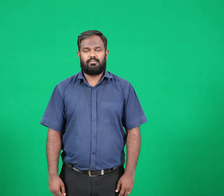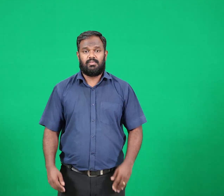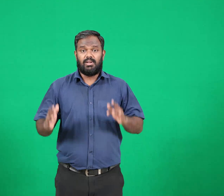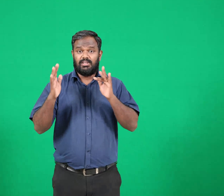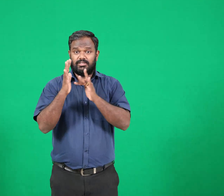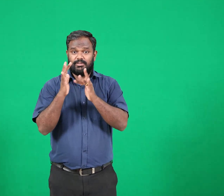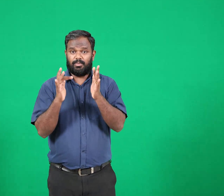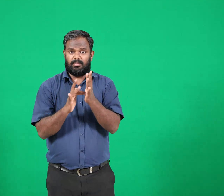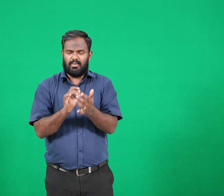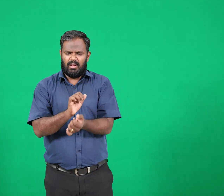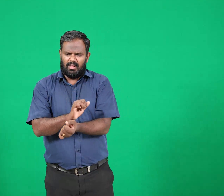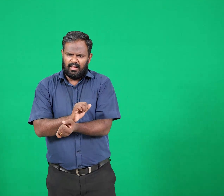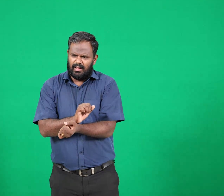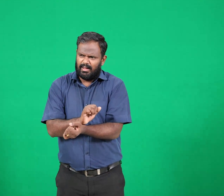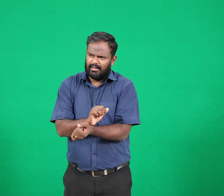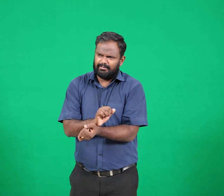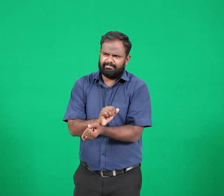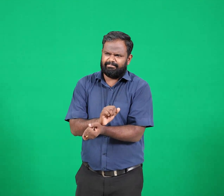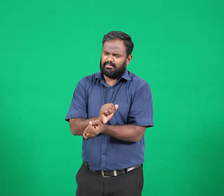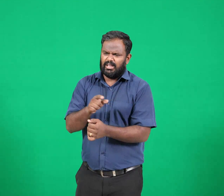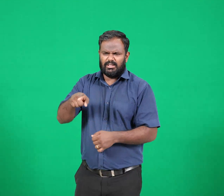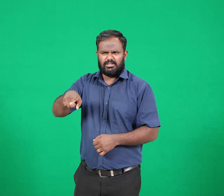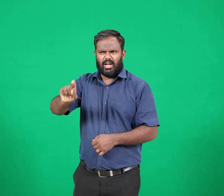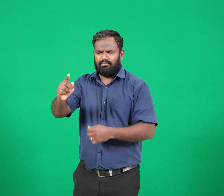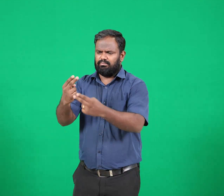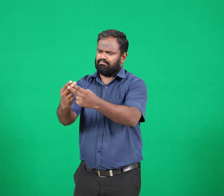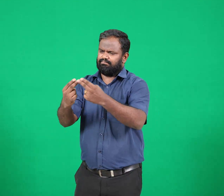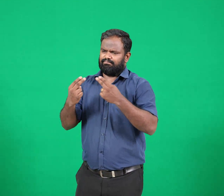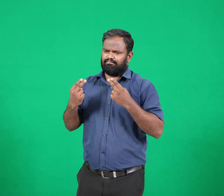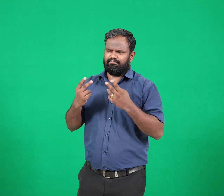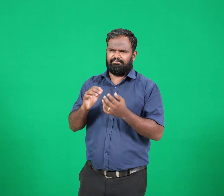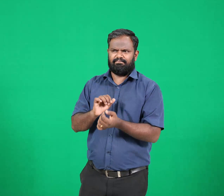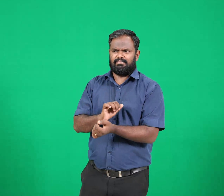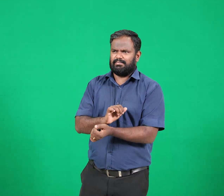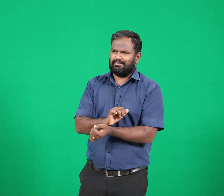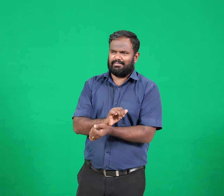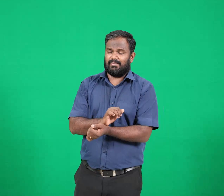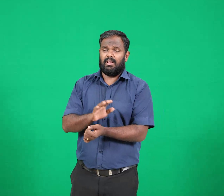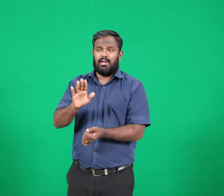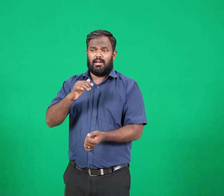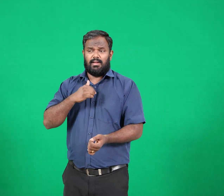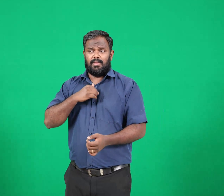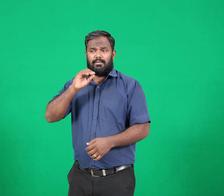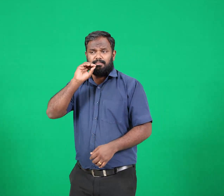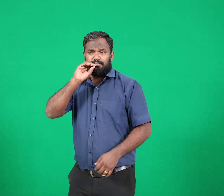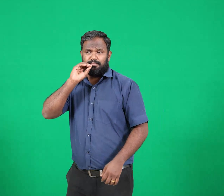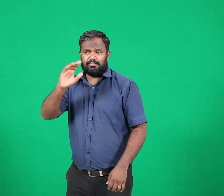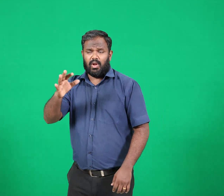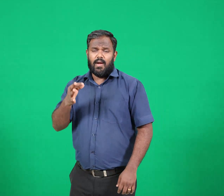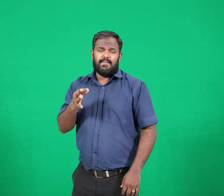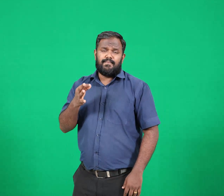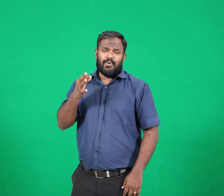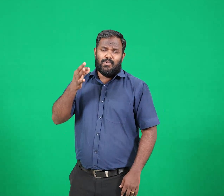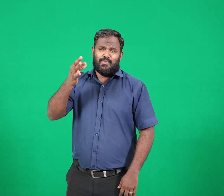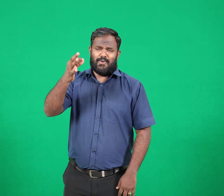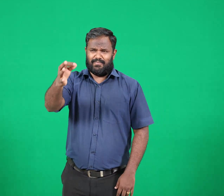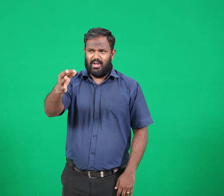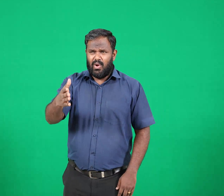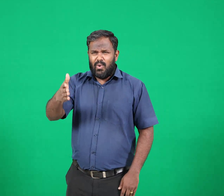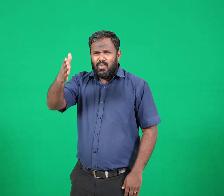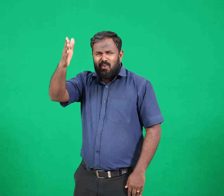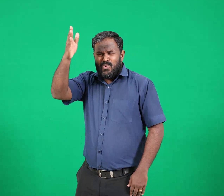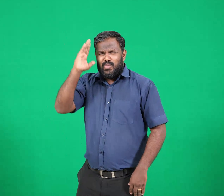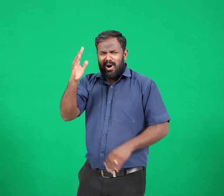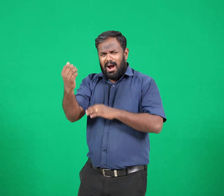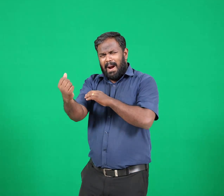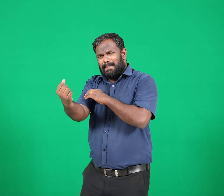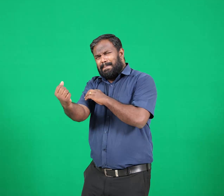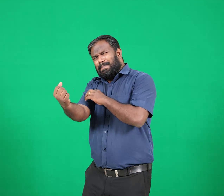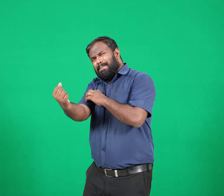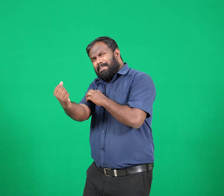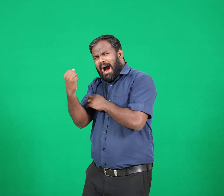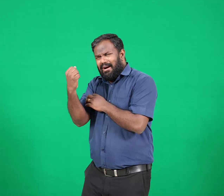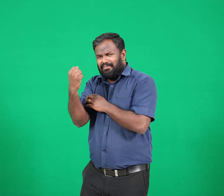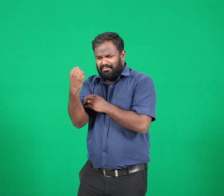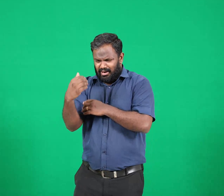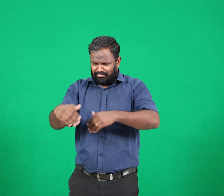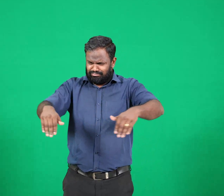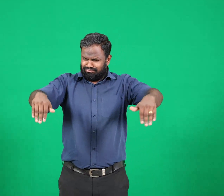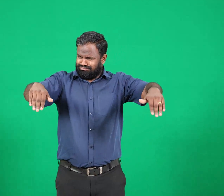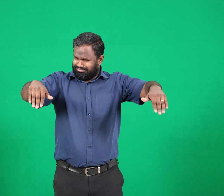"You have said it yourself," Jesus answered.